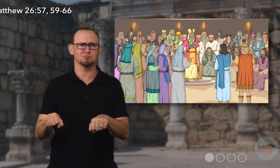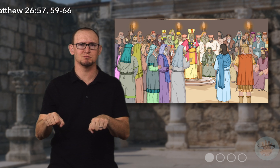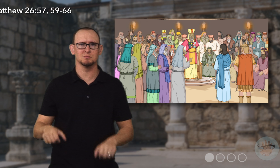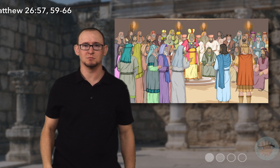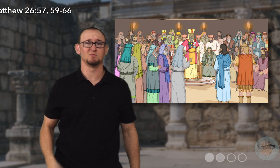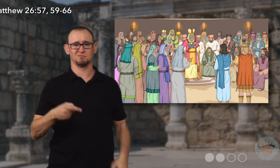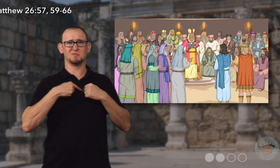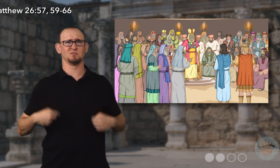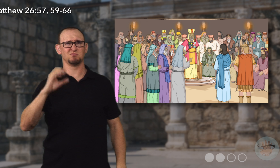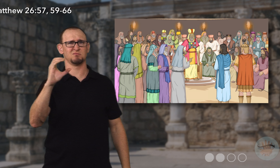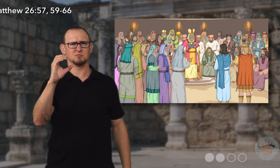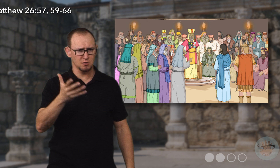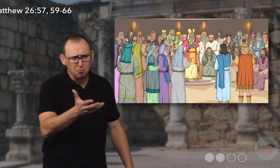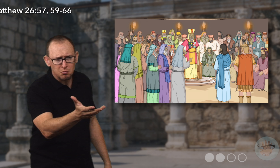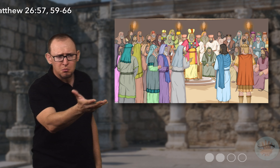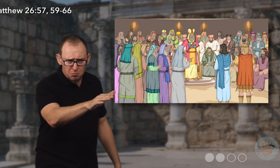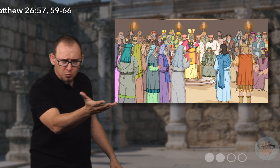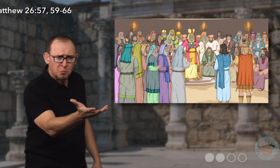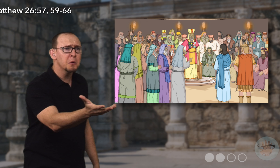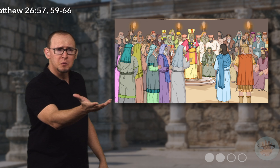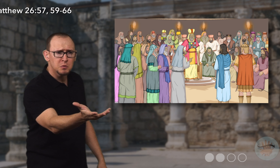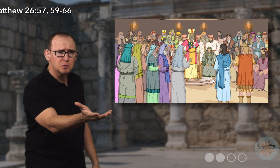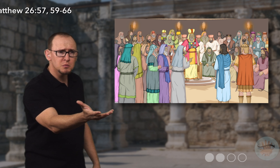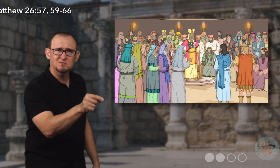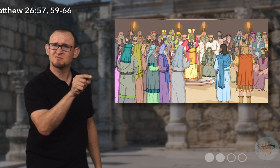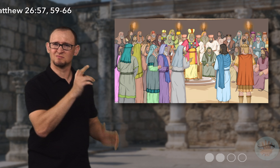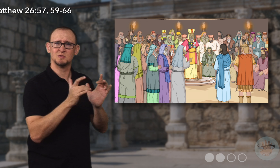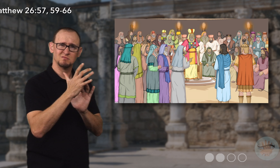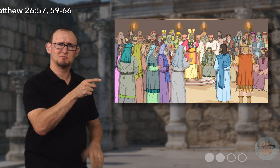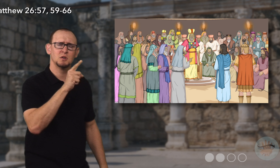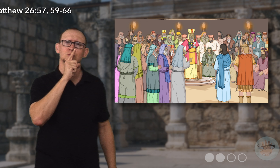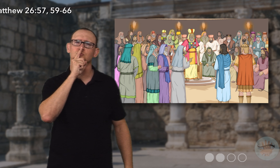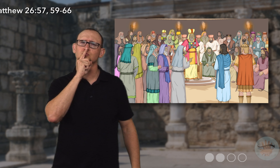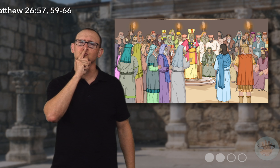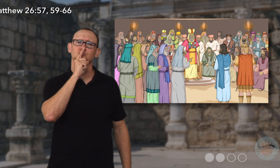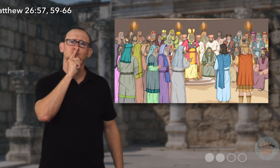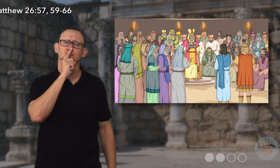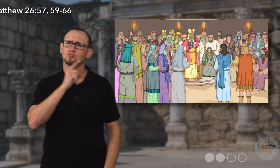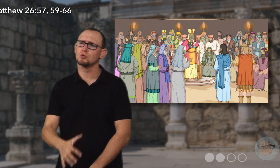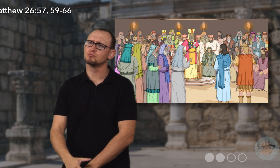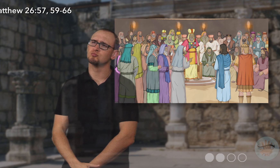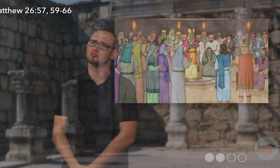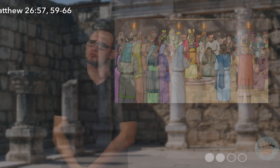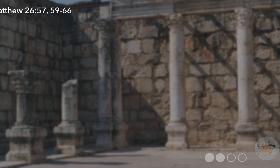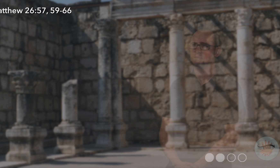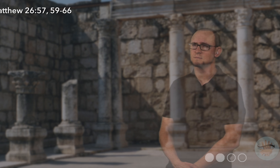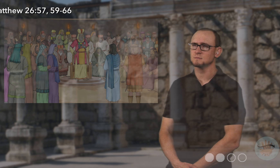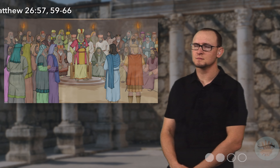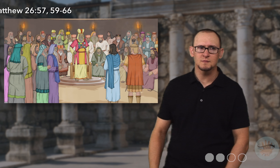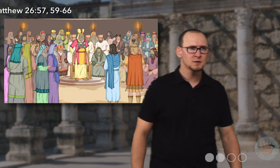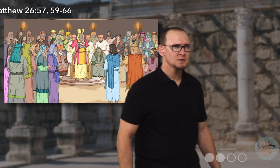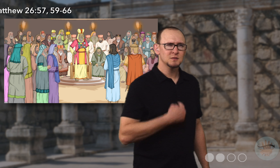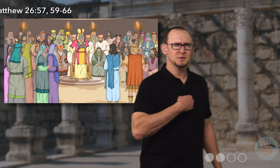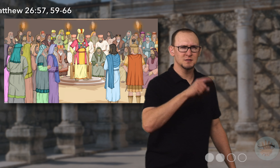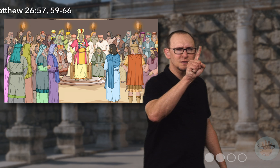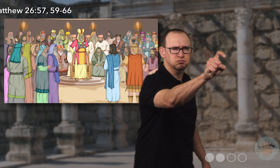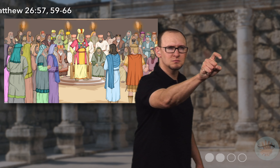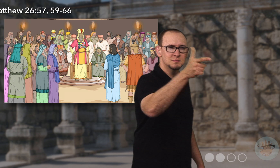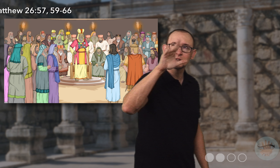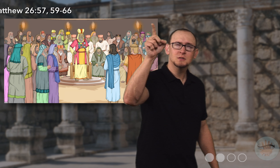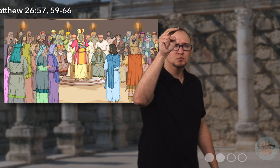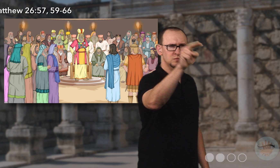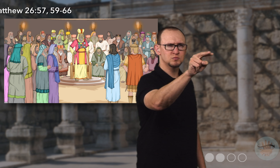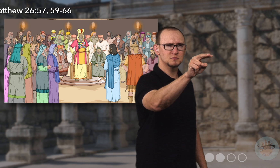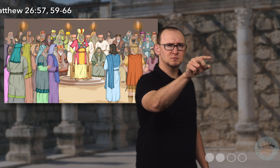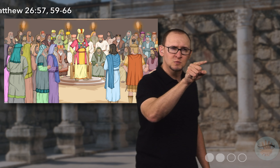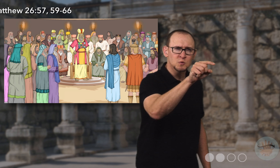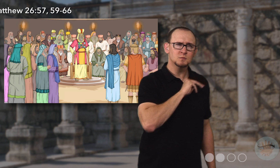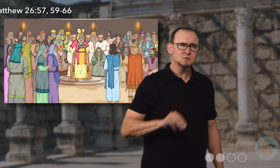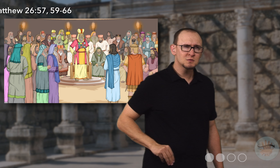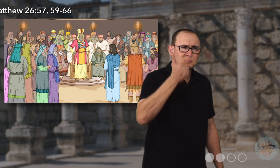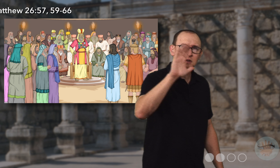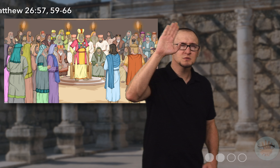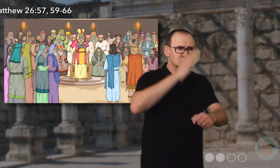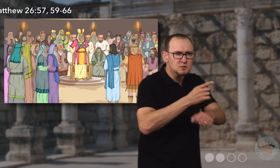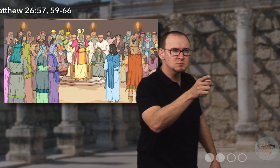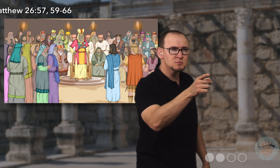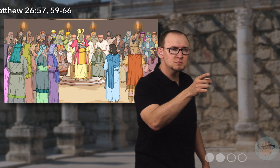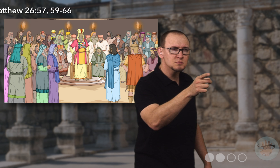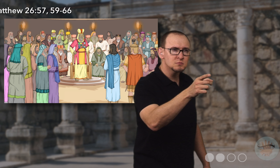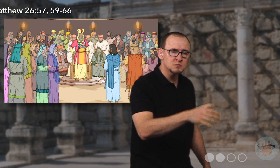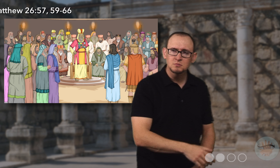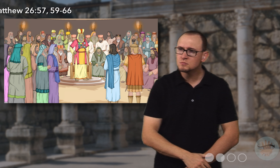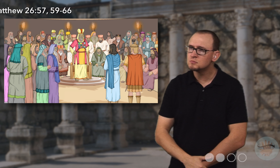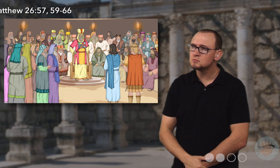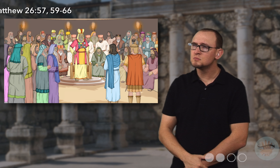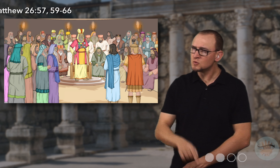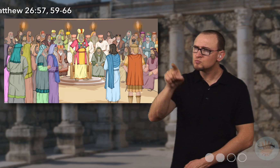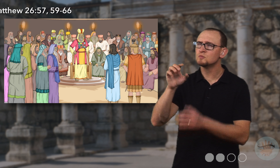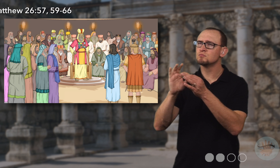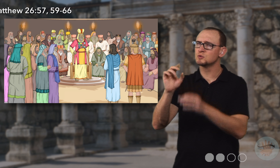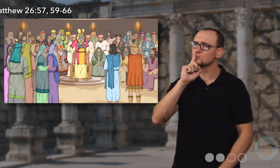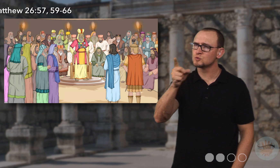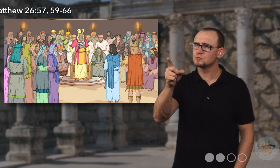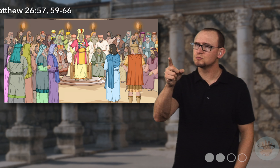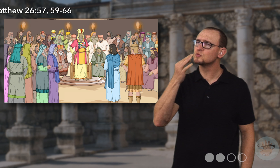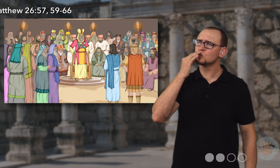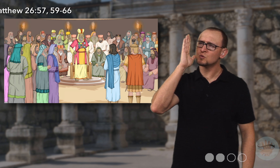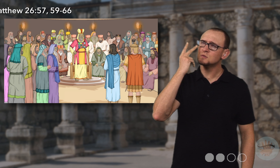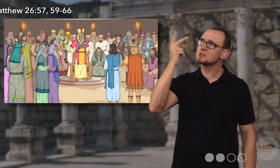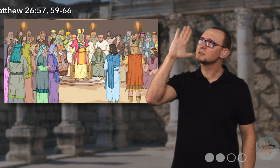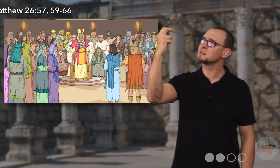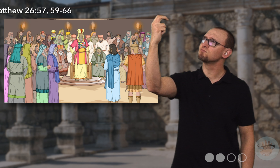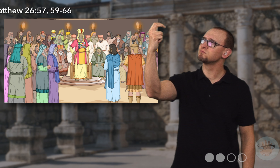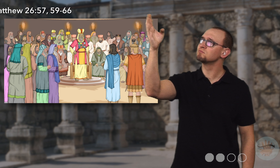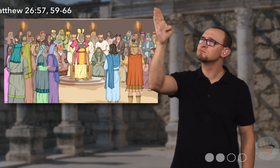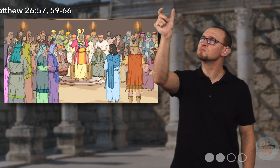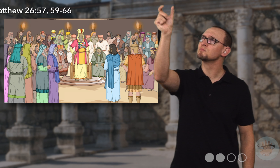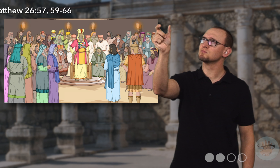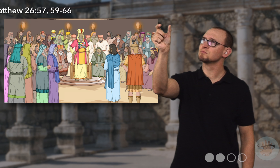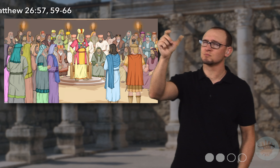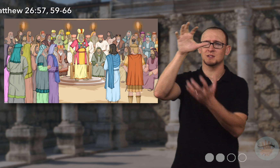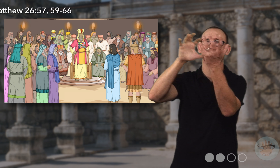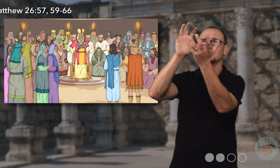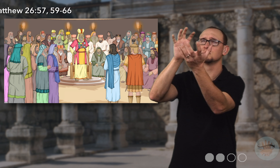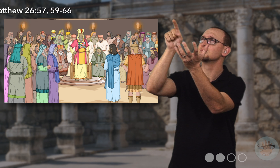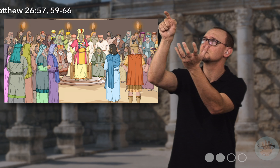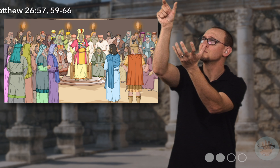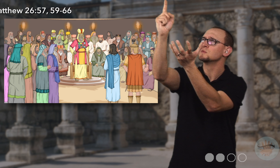What are these men testifying against You?” But Jesus remained silent.